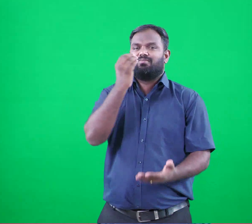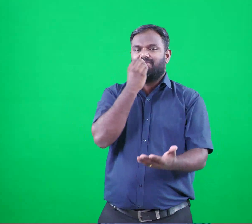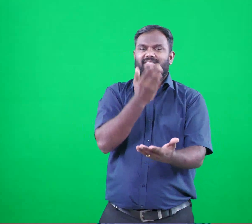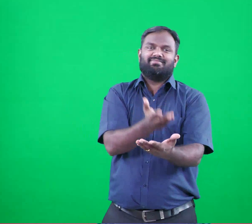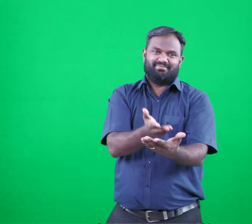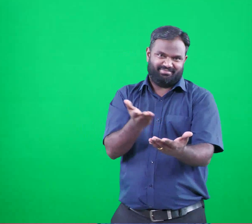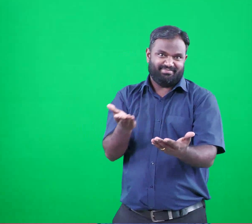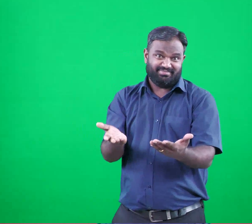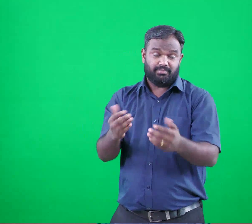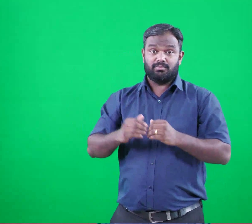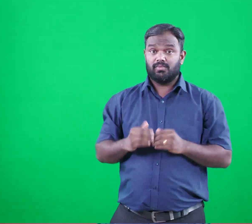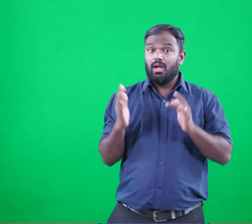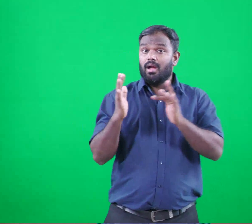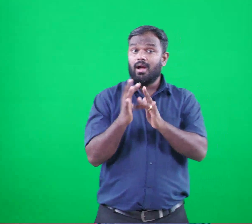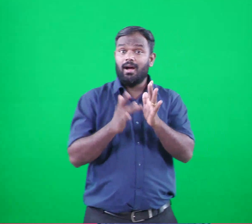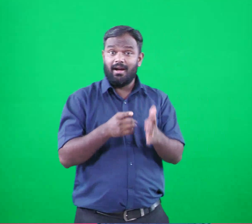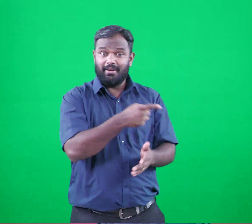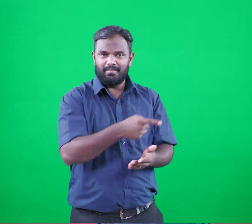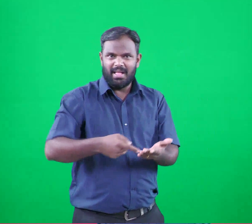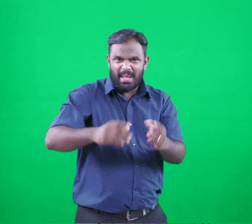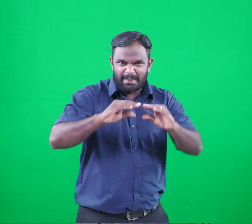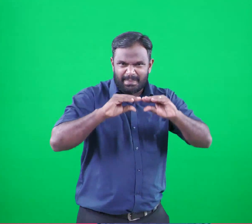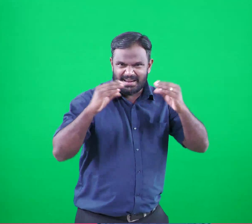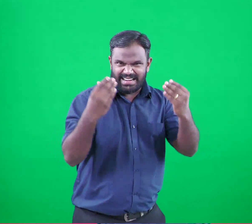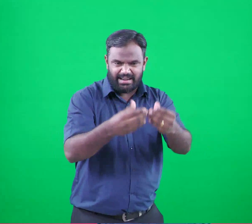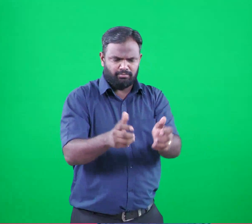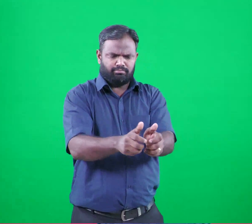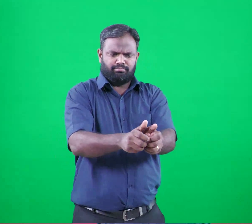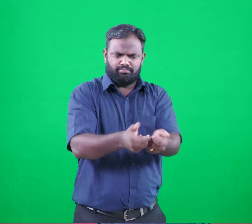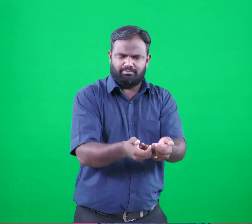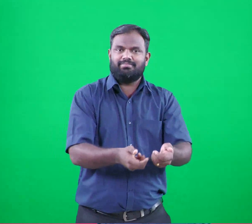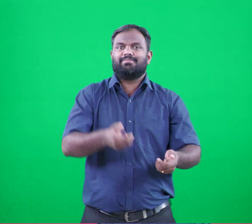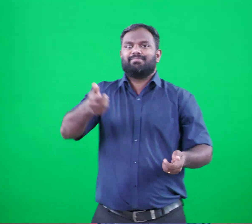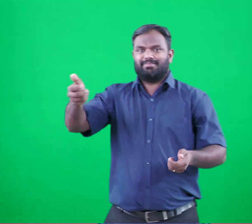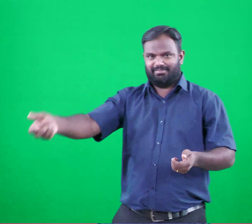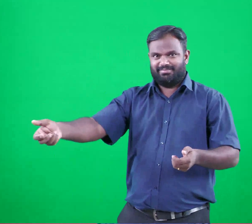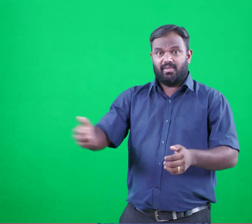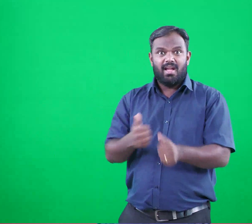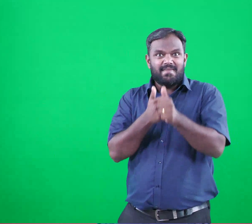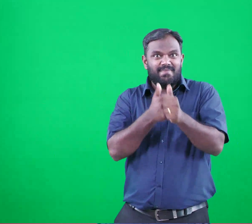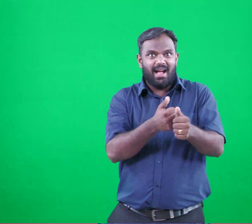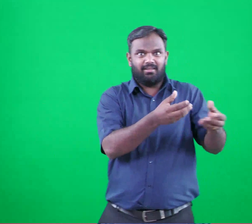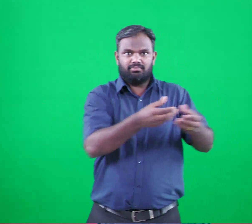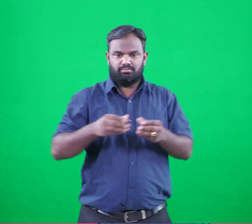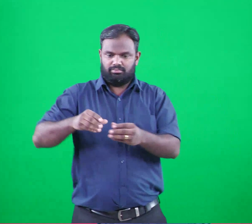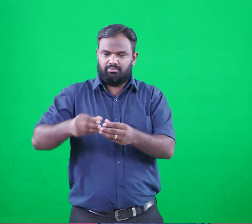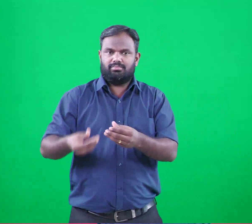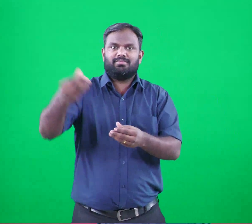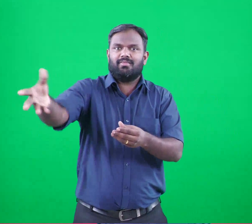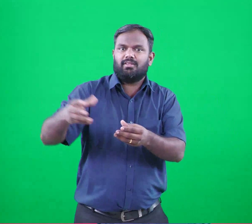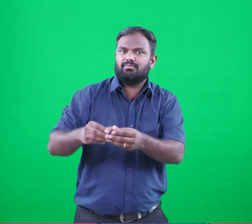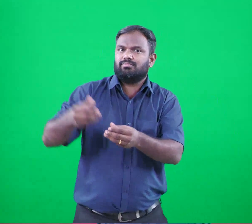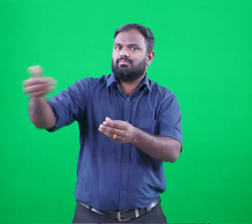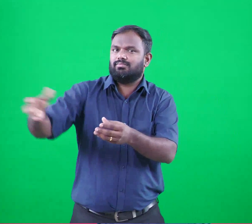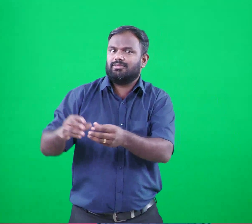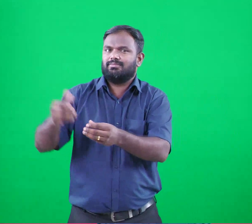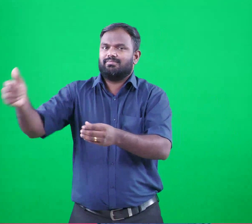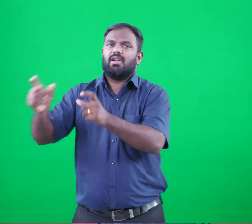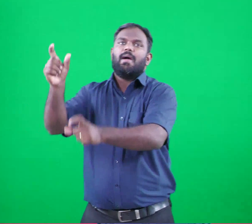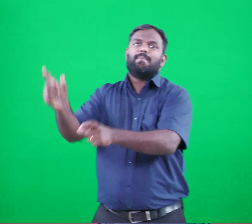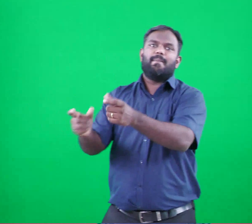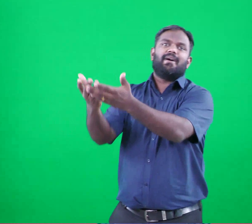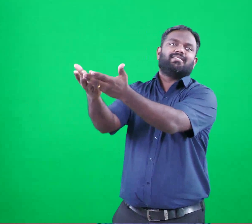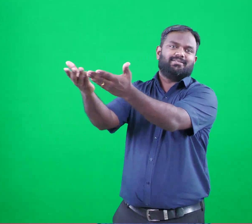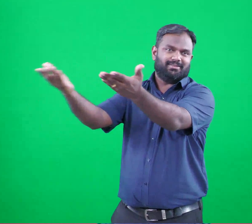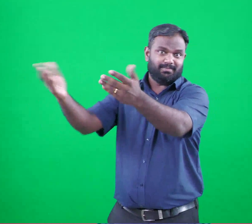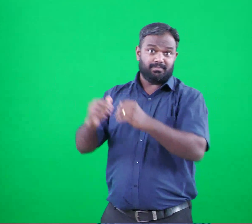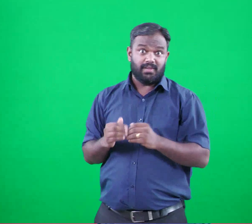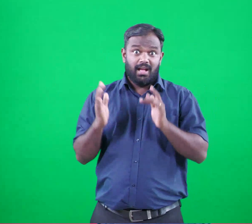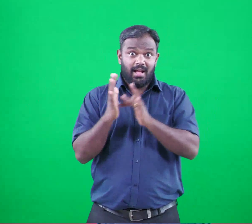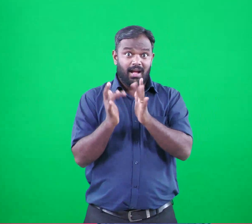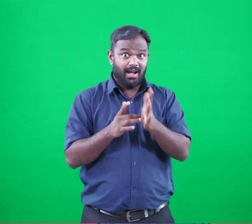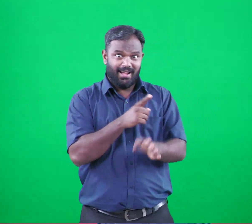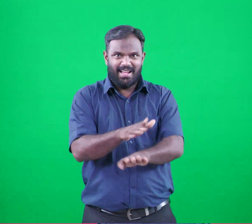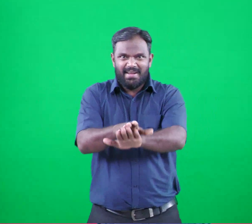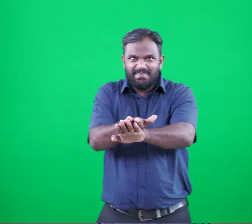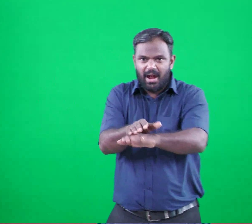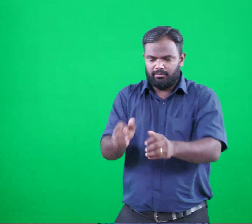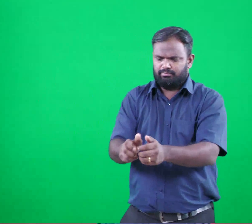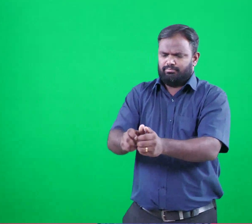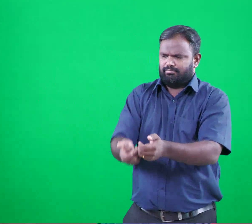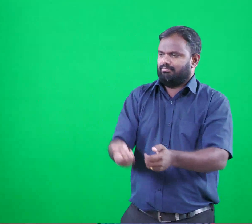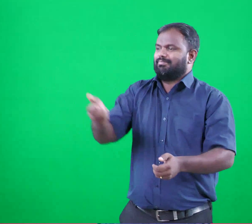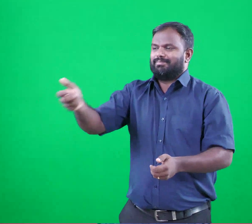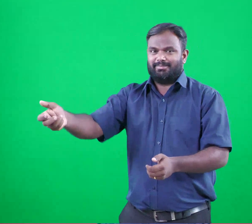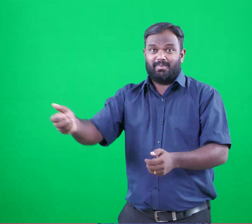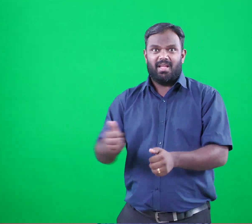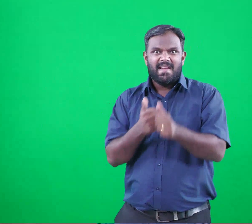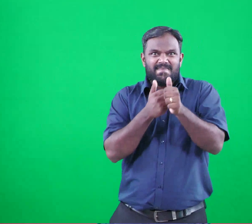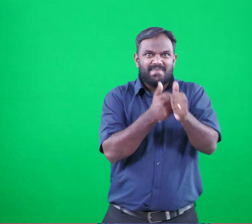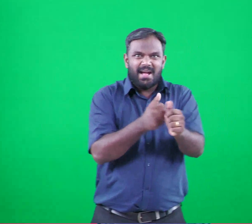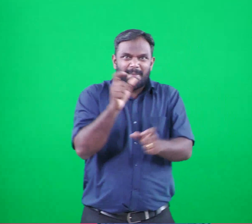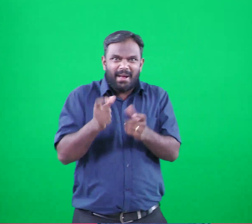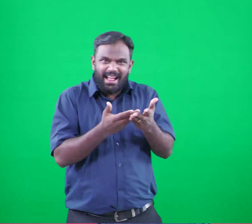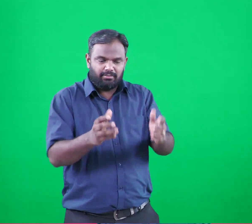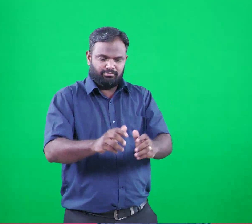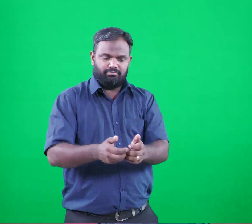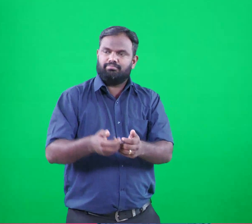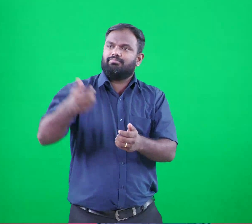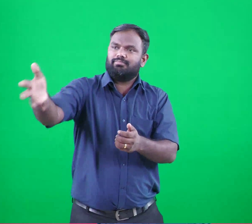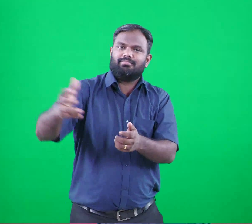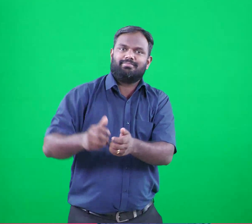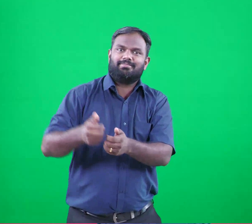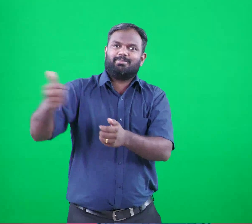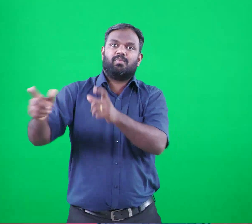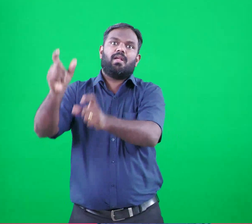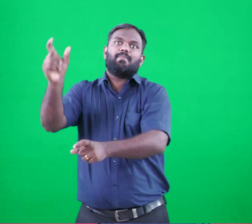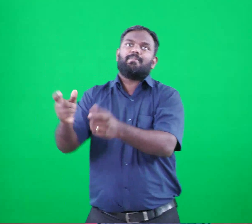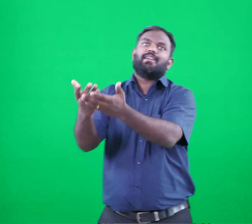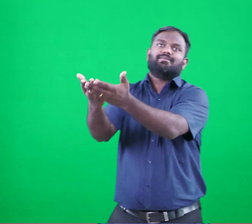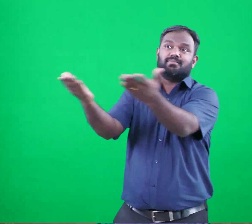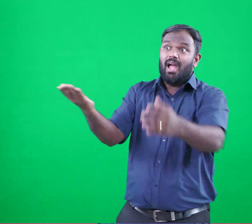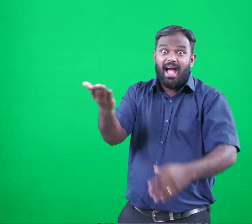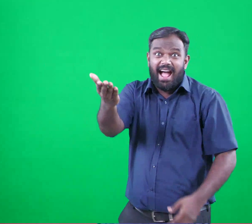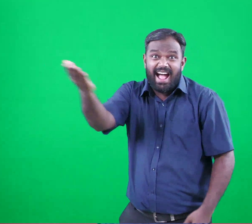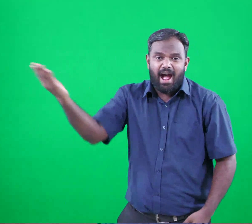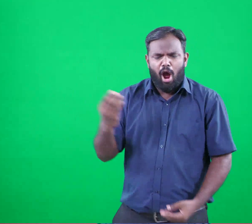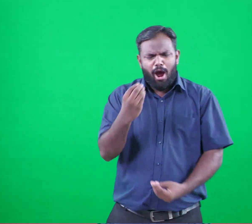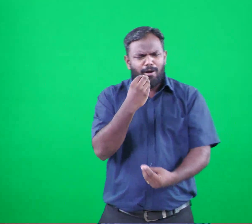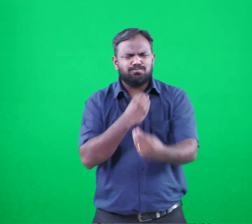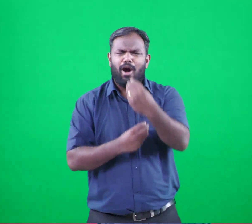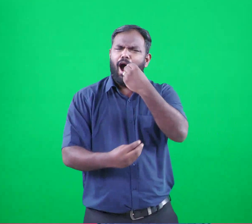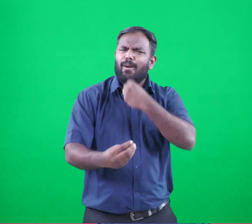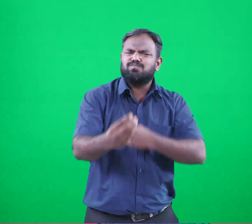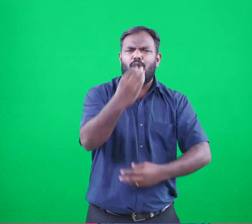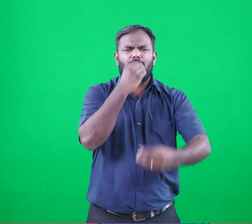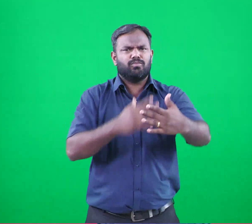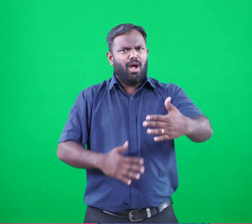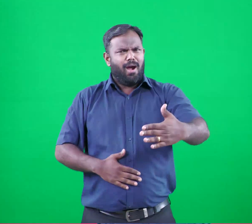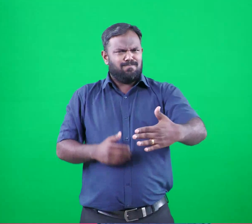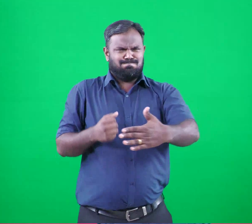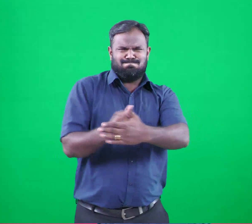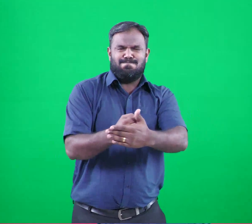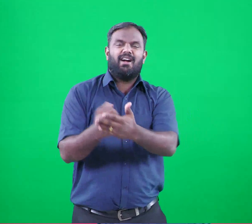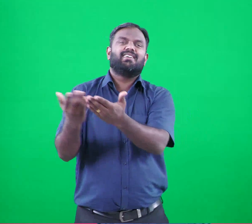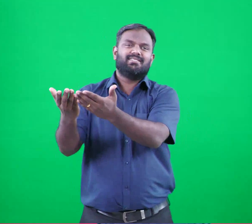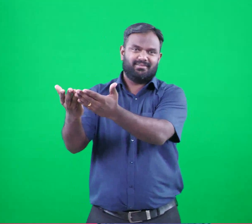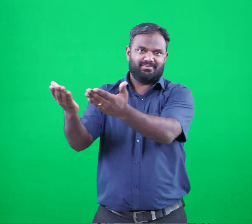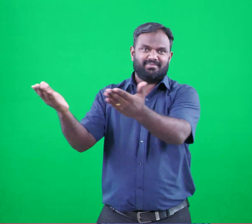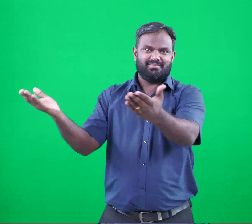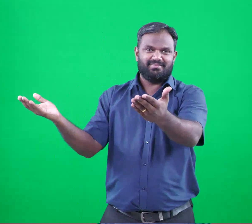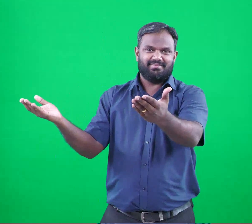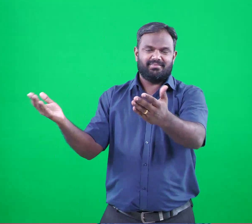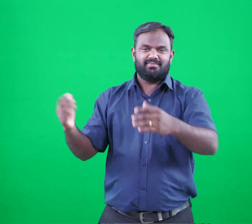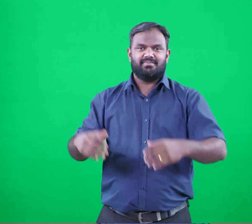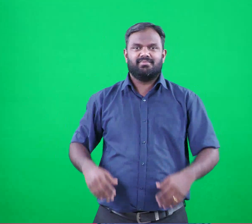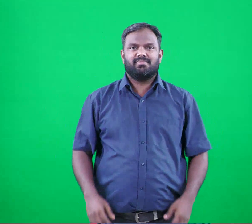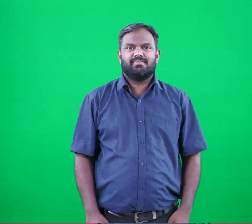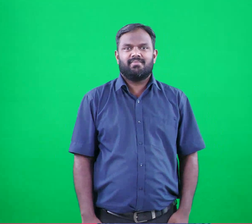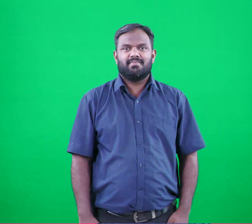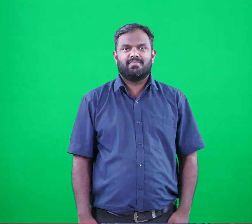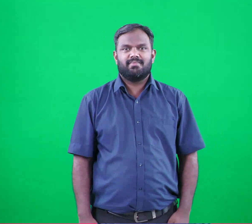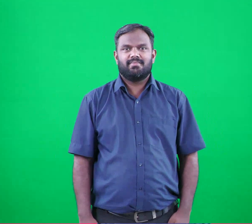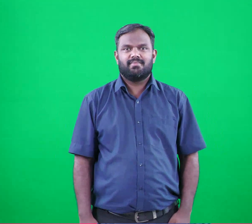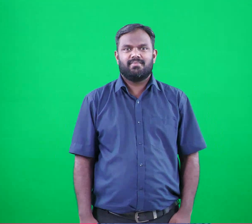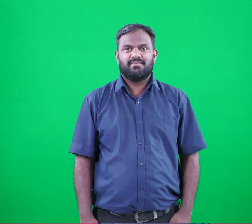Then He gave them to His disciples to set before the people. And He divided the two fish among them all. They all ate and were satisfied,